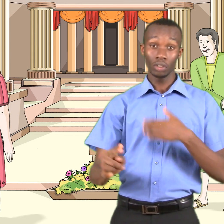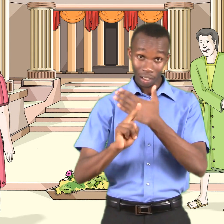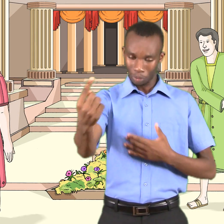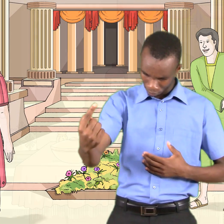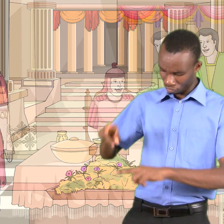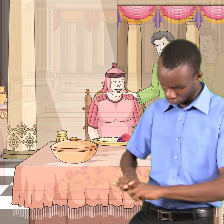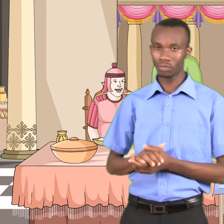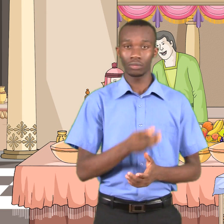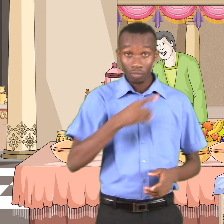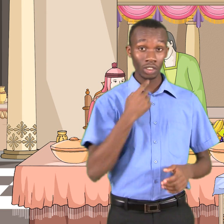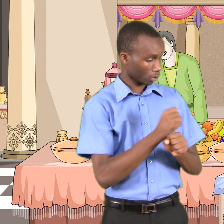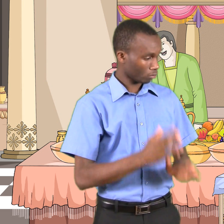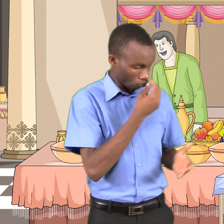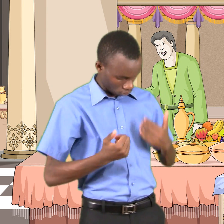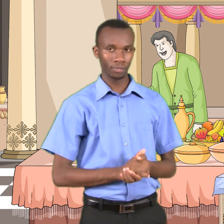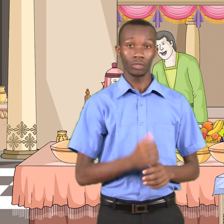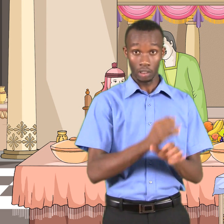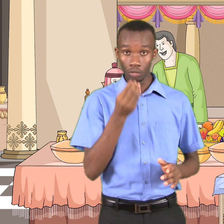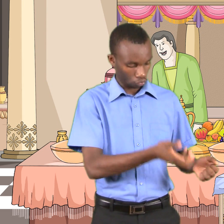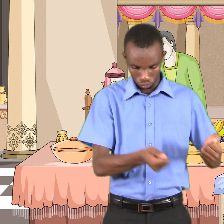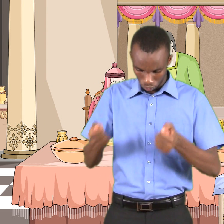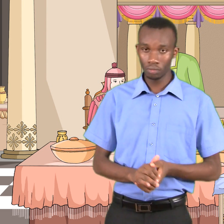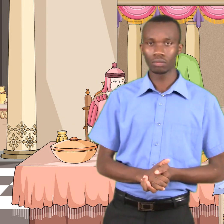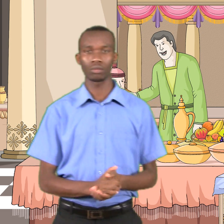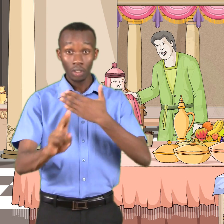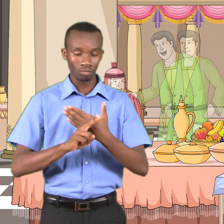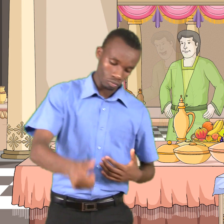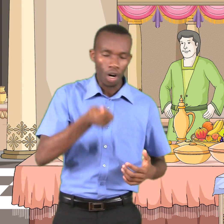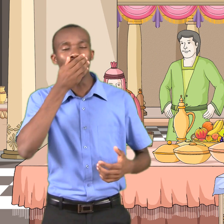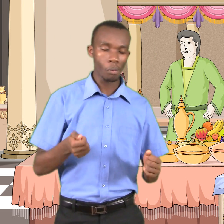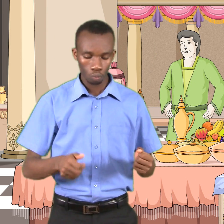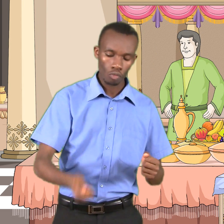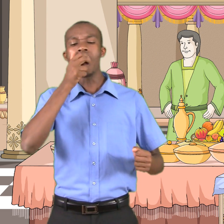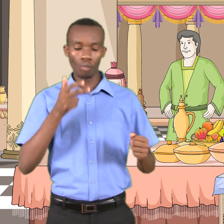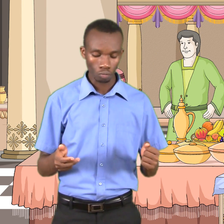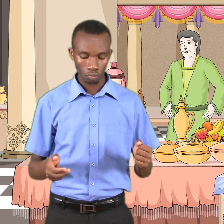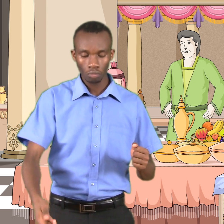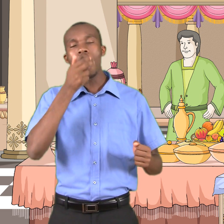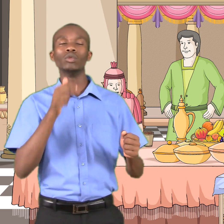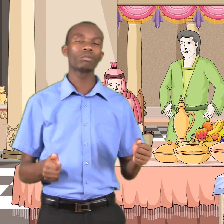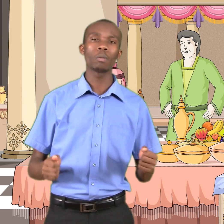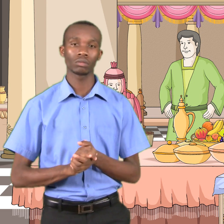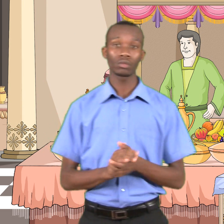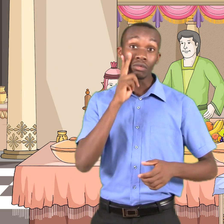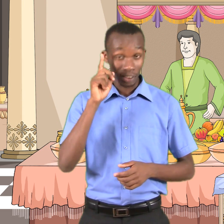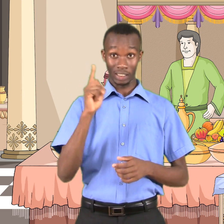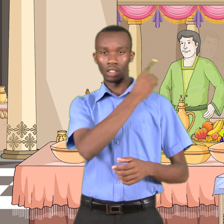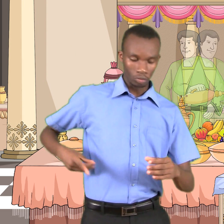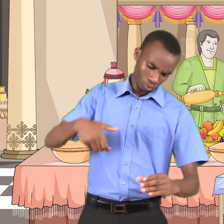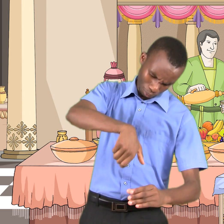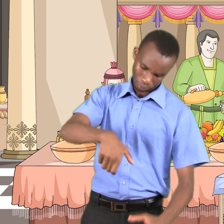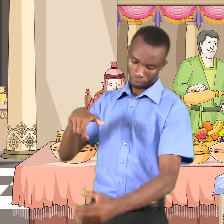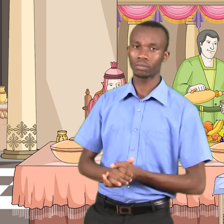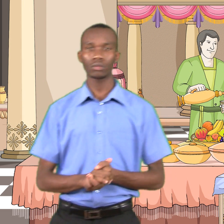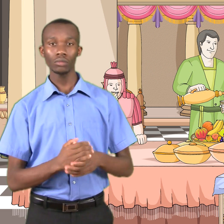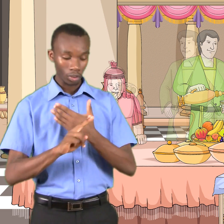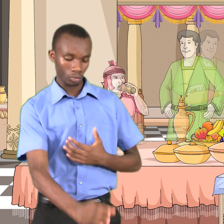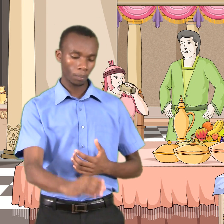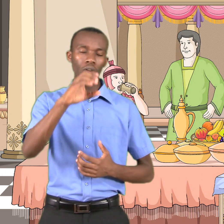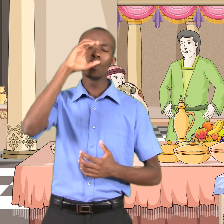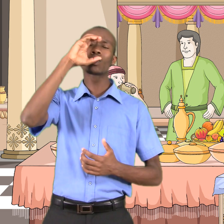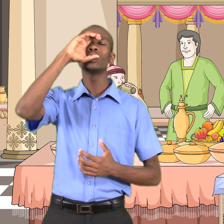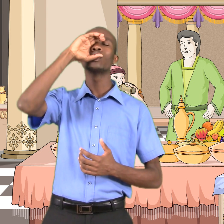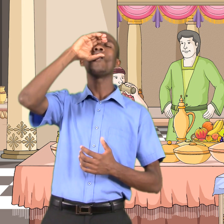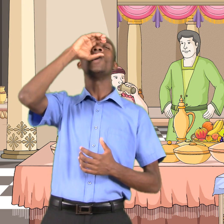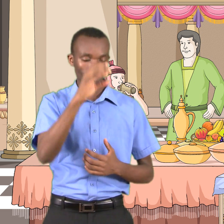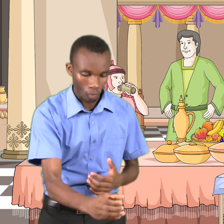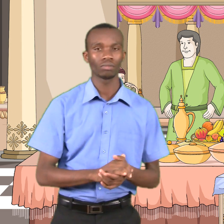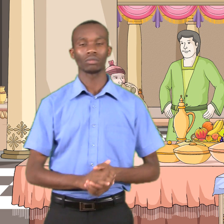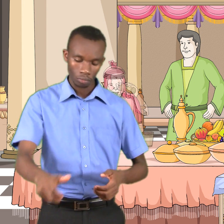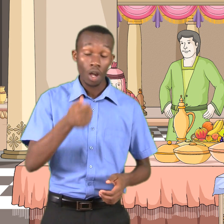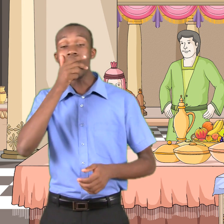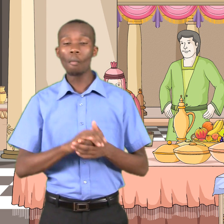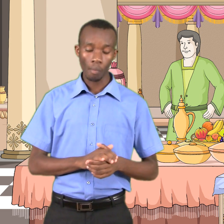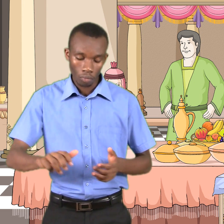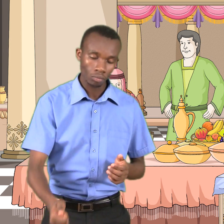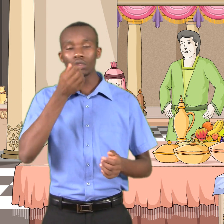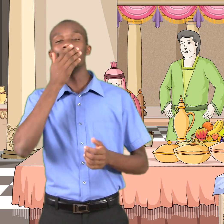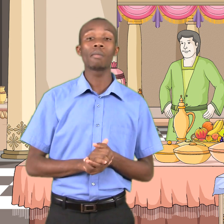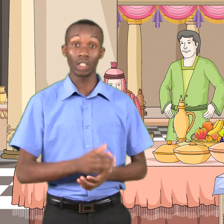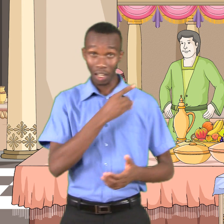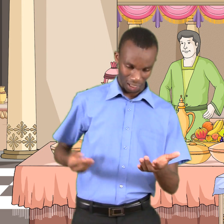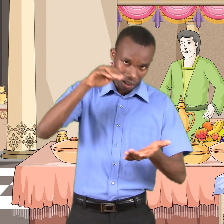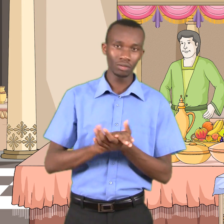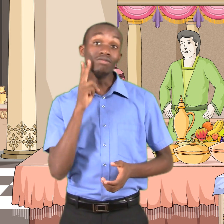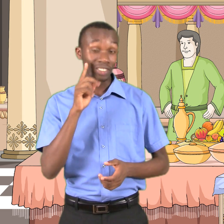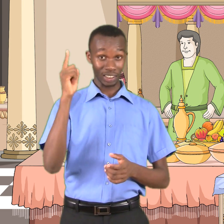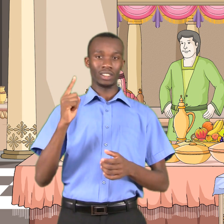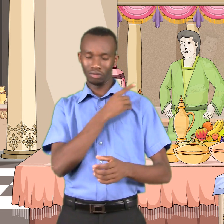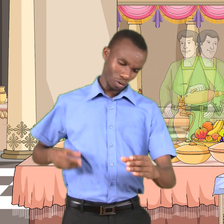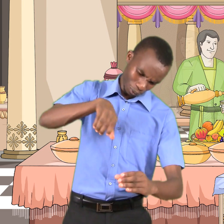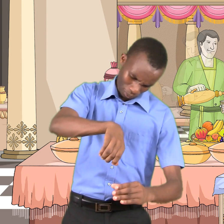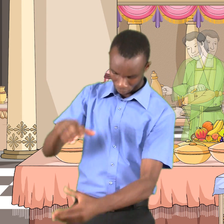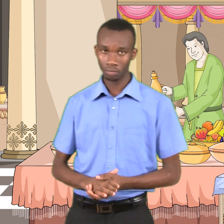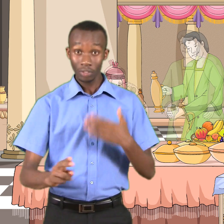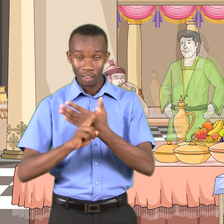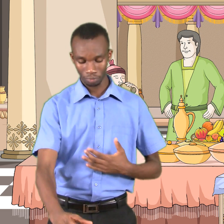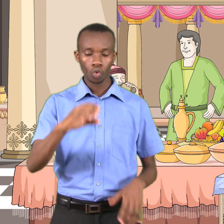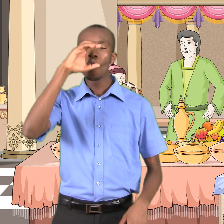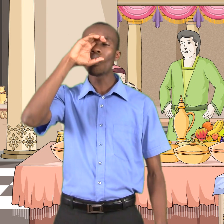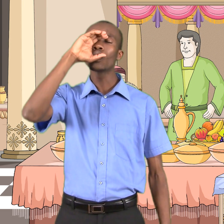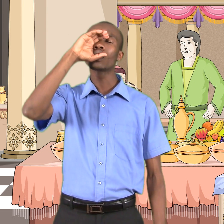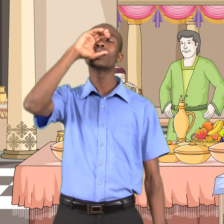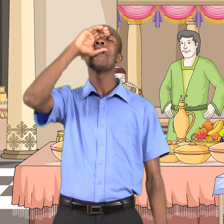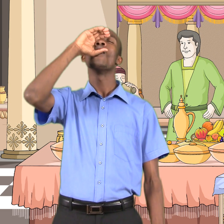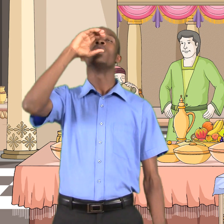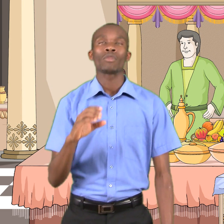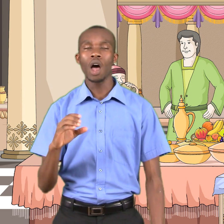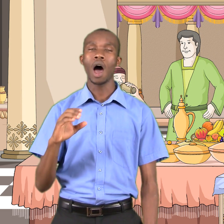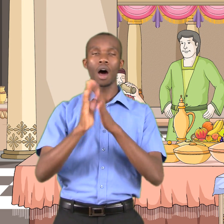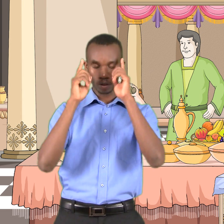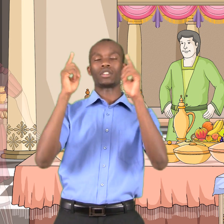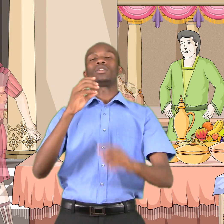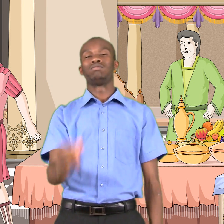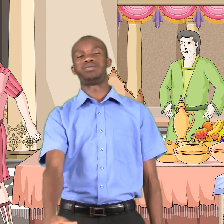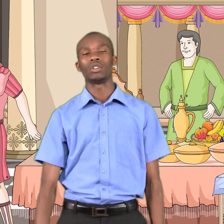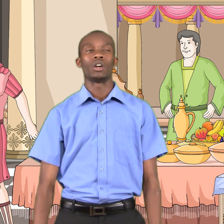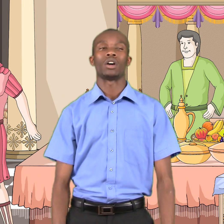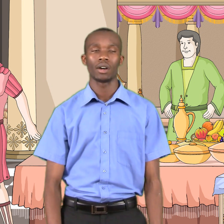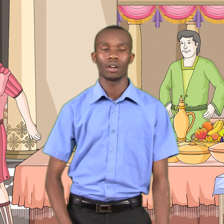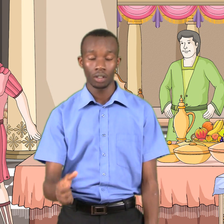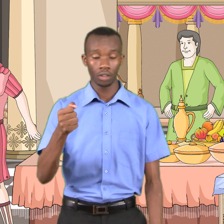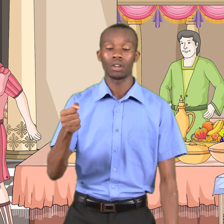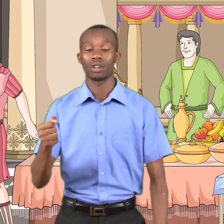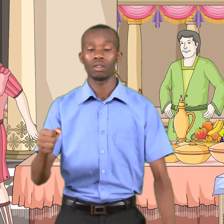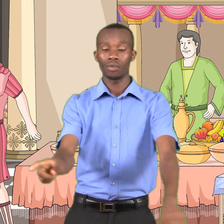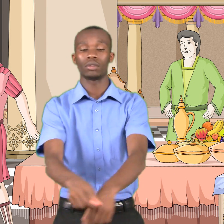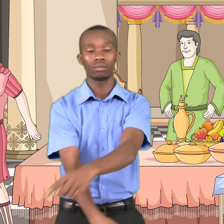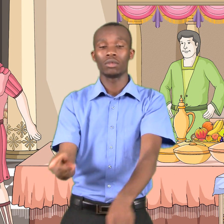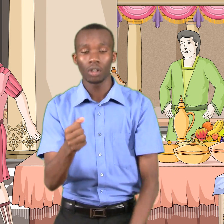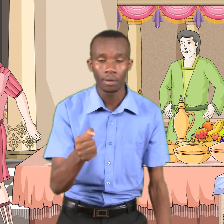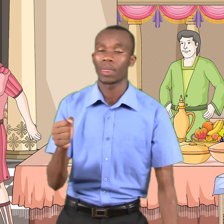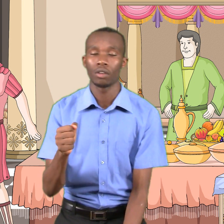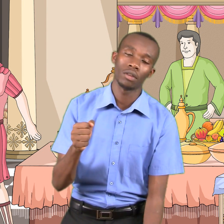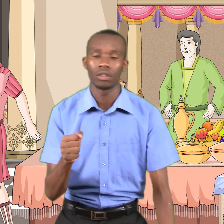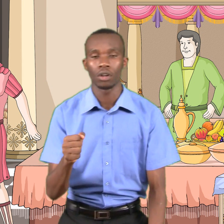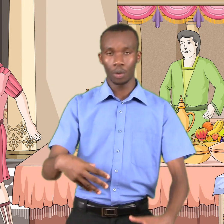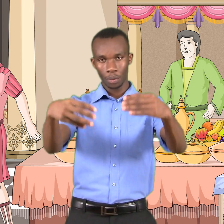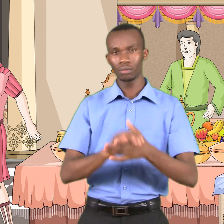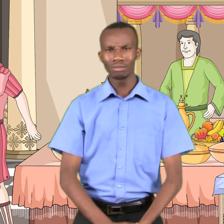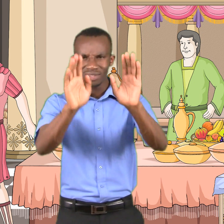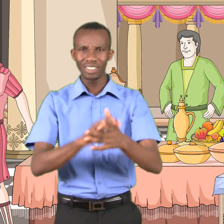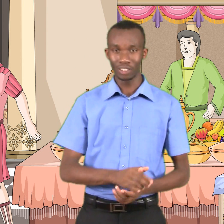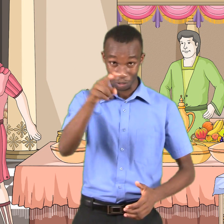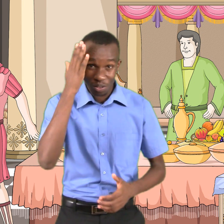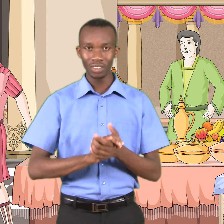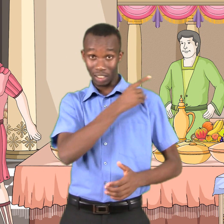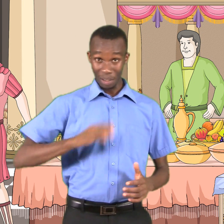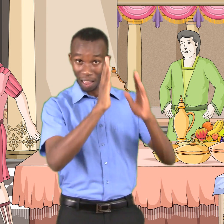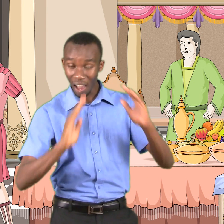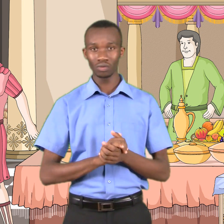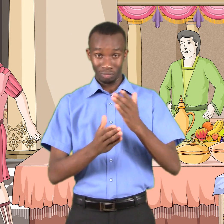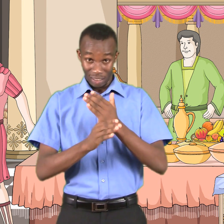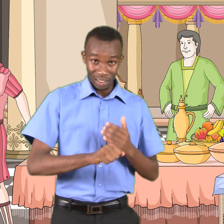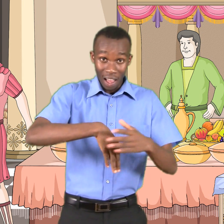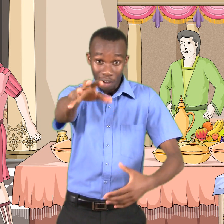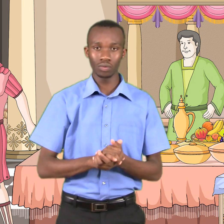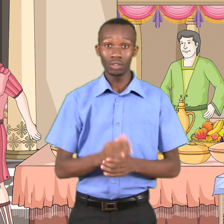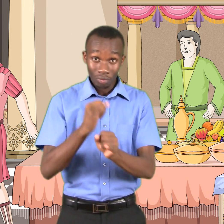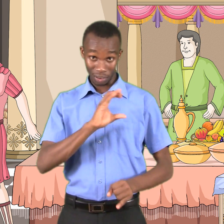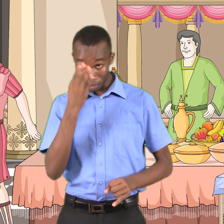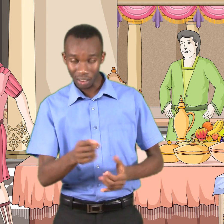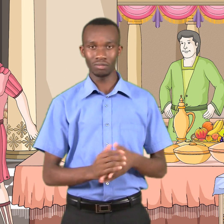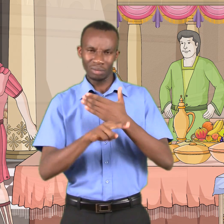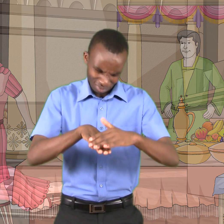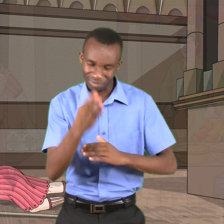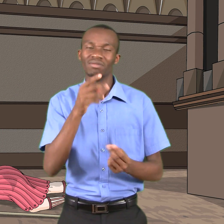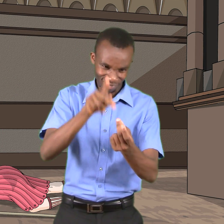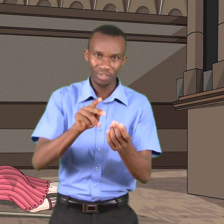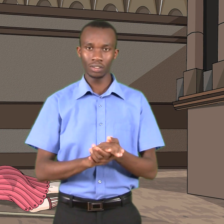Then David invited Uriah to eat and drink with him, and he got Uriah drunk.